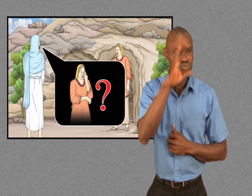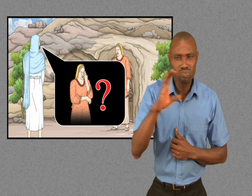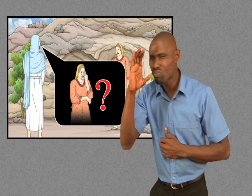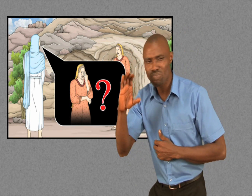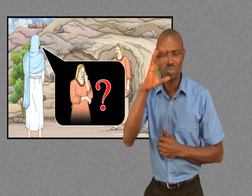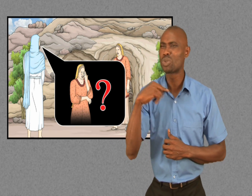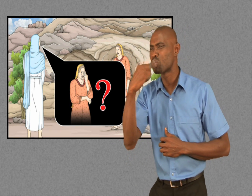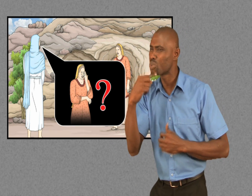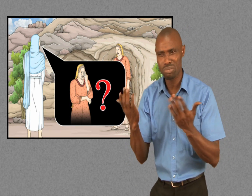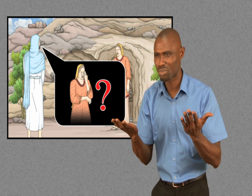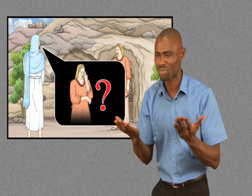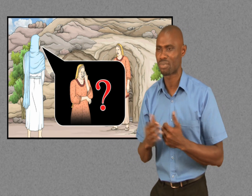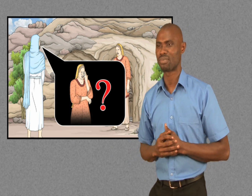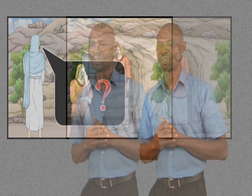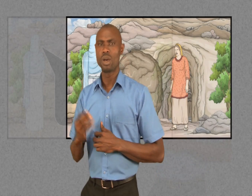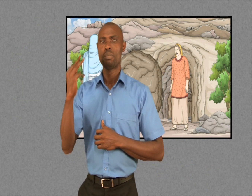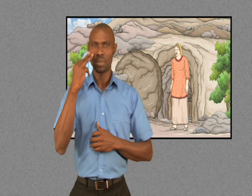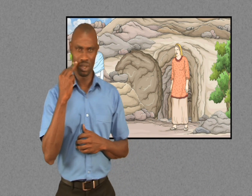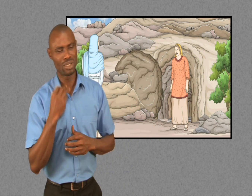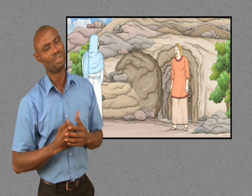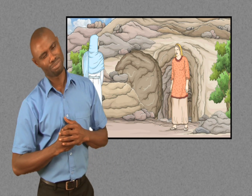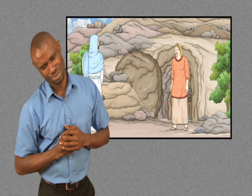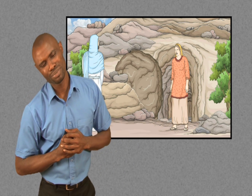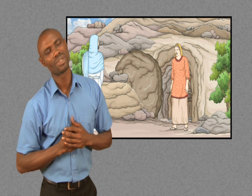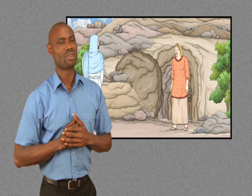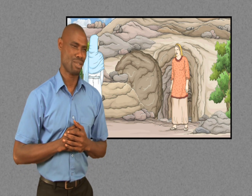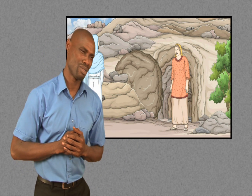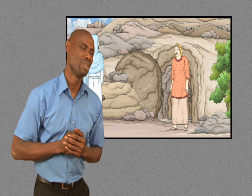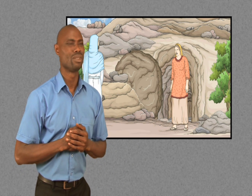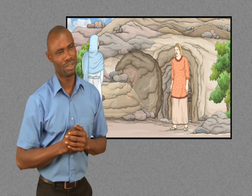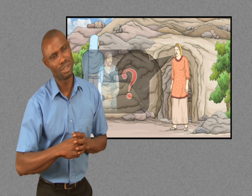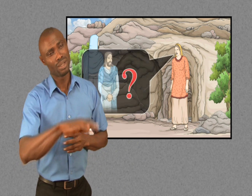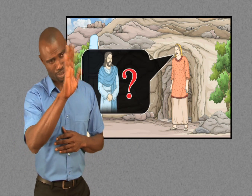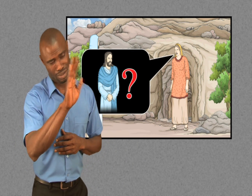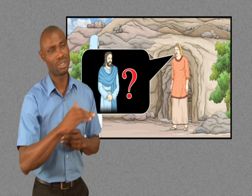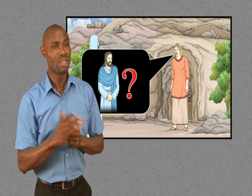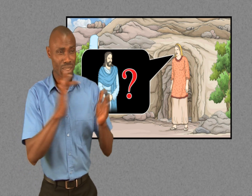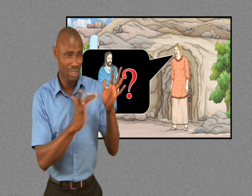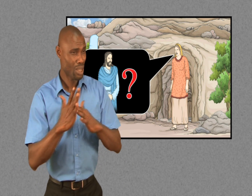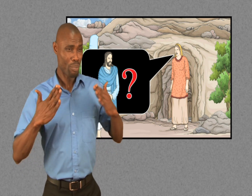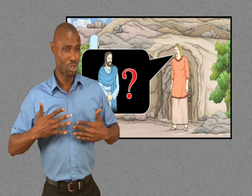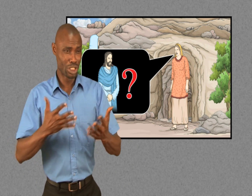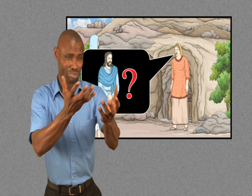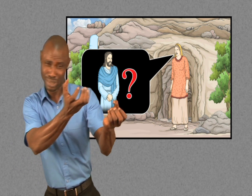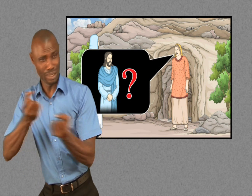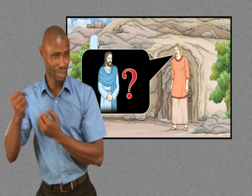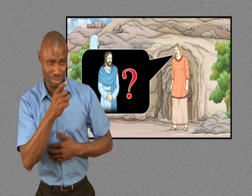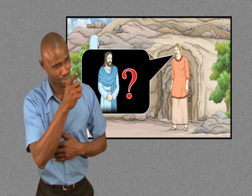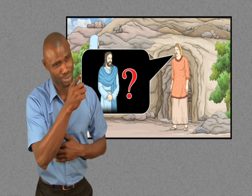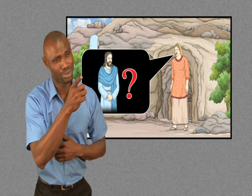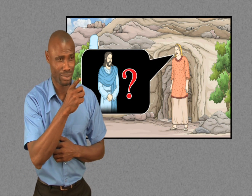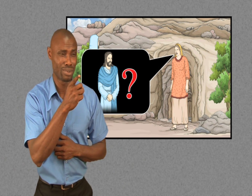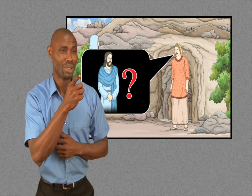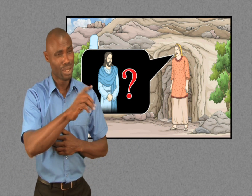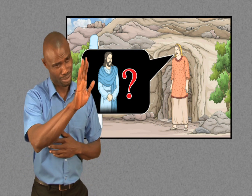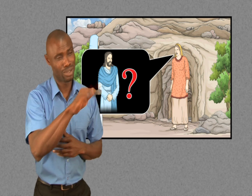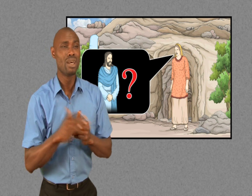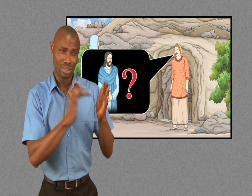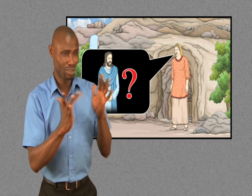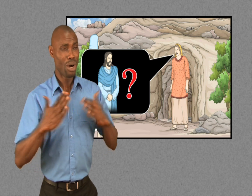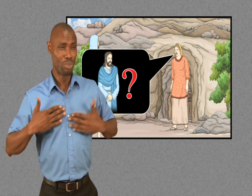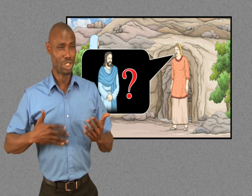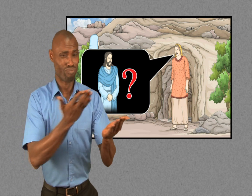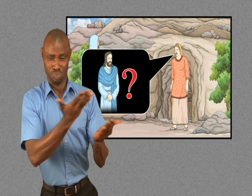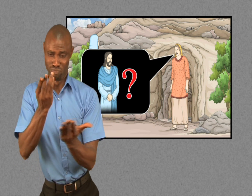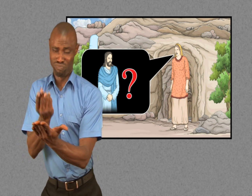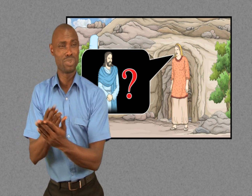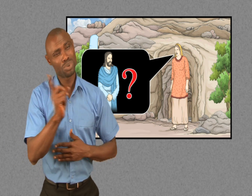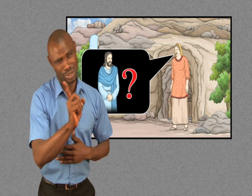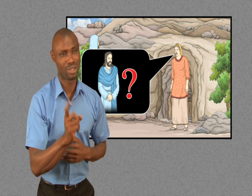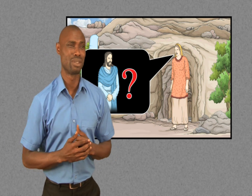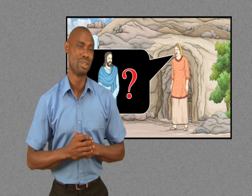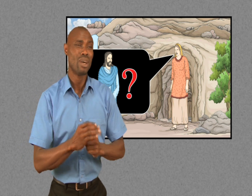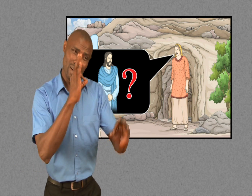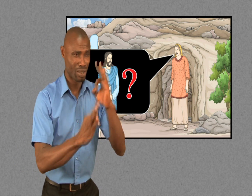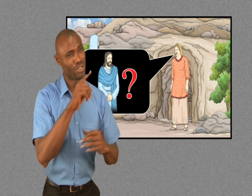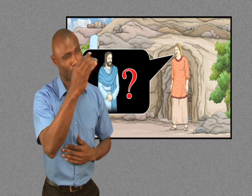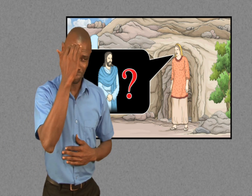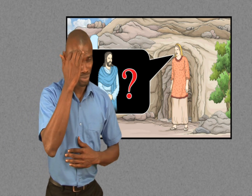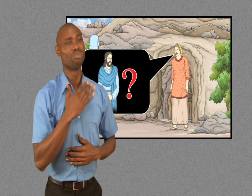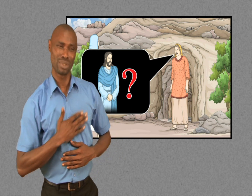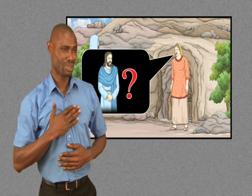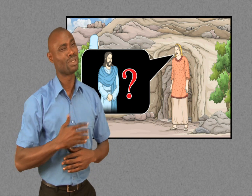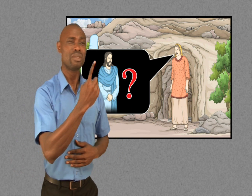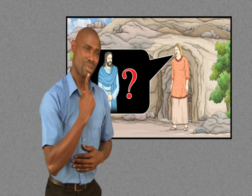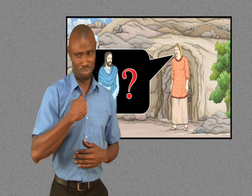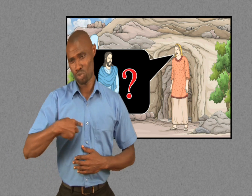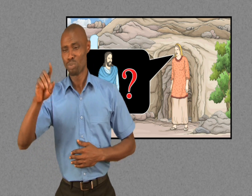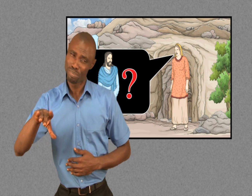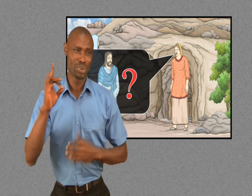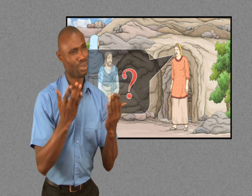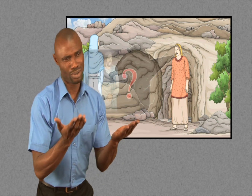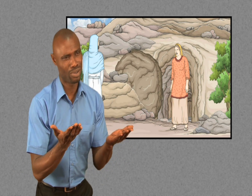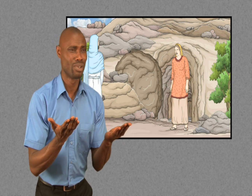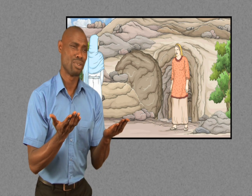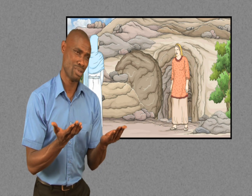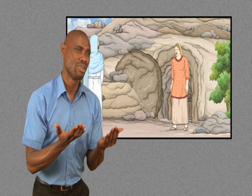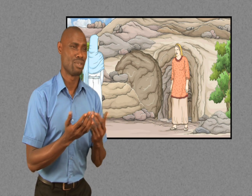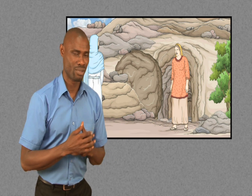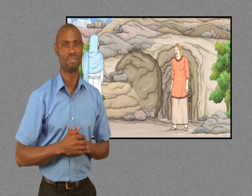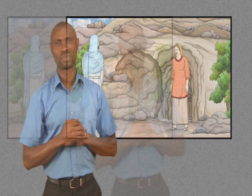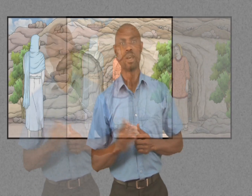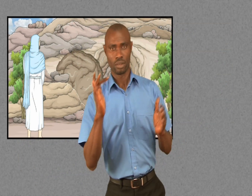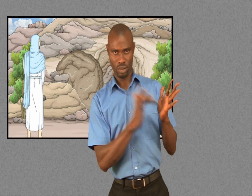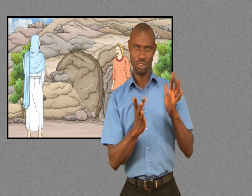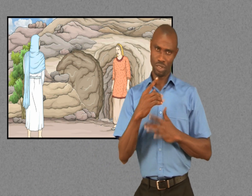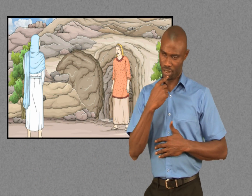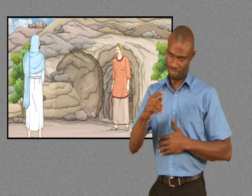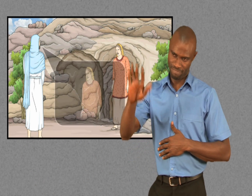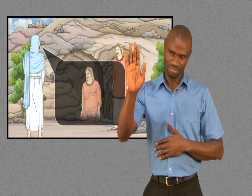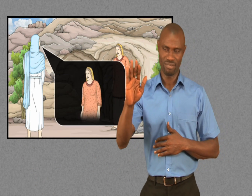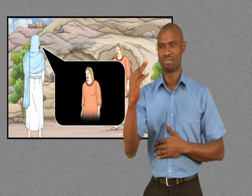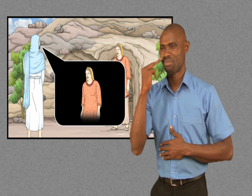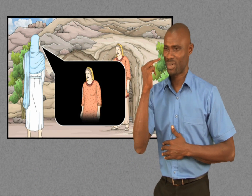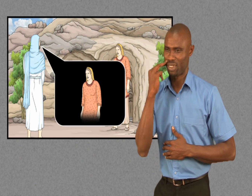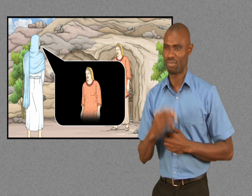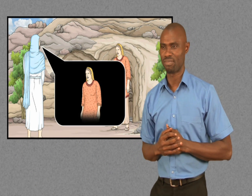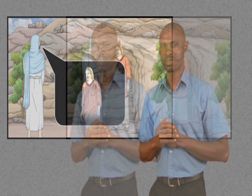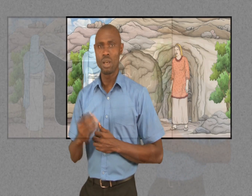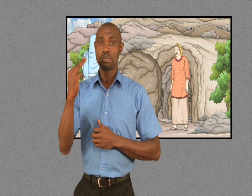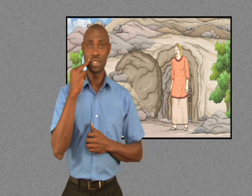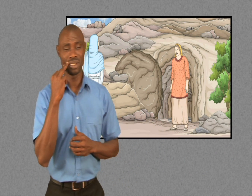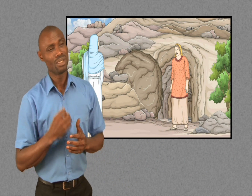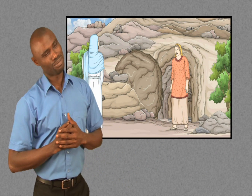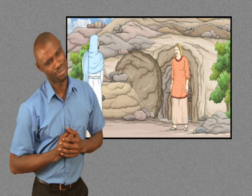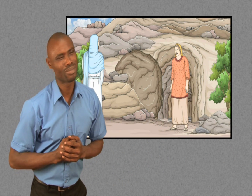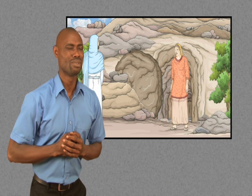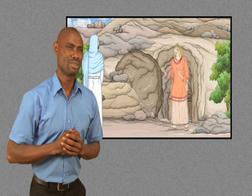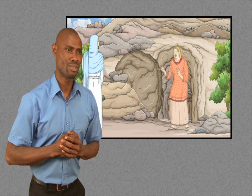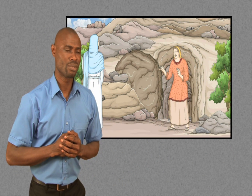Thinking He was the gardener, she said, “Sir, if you have carried Him off, tell me where you have put Him, and I will get Him.”